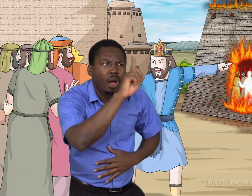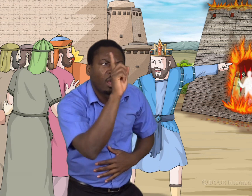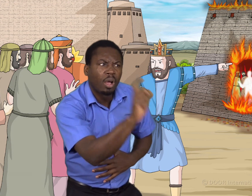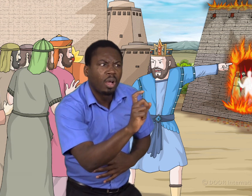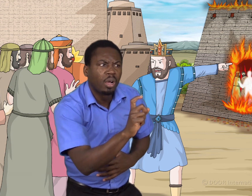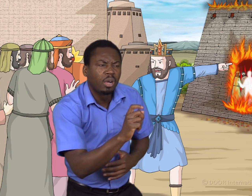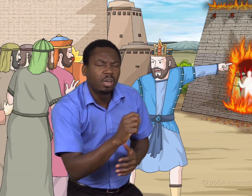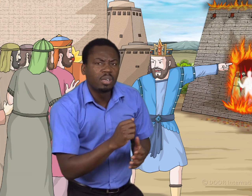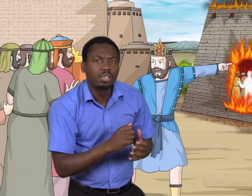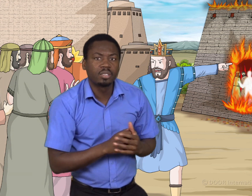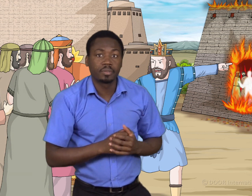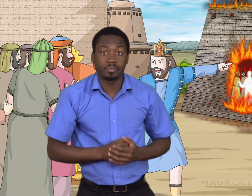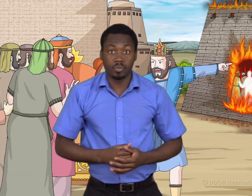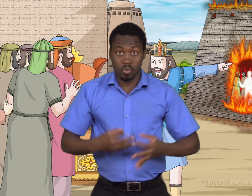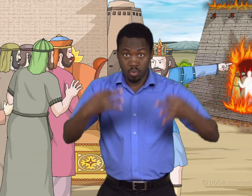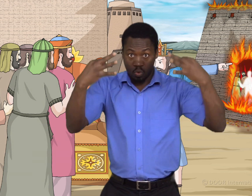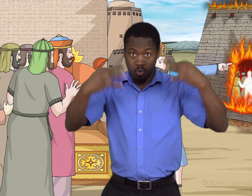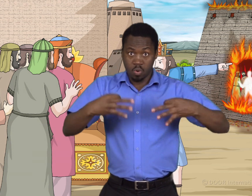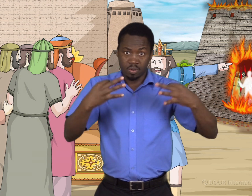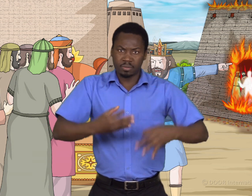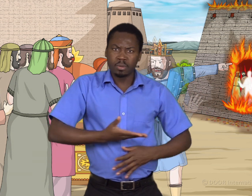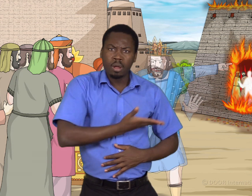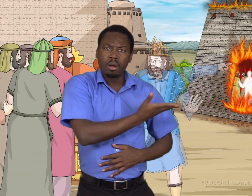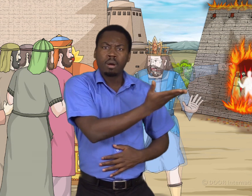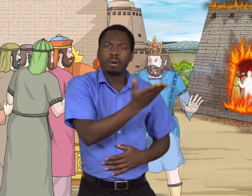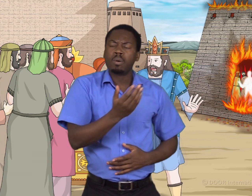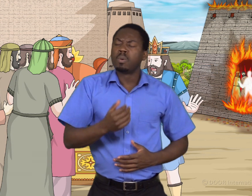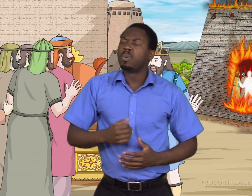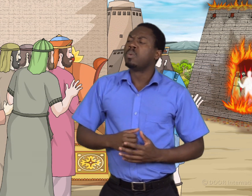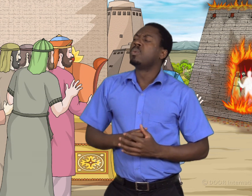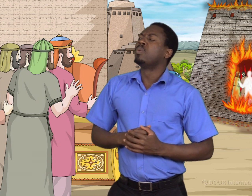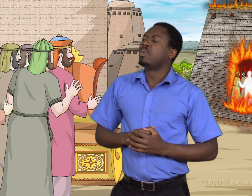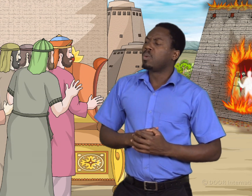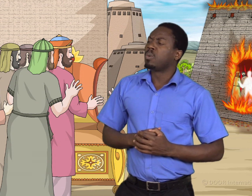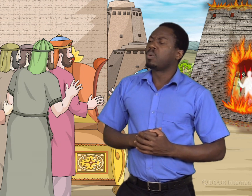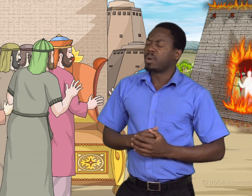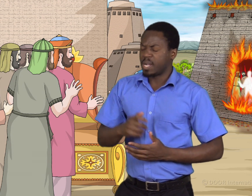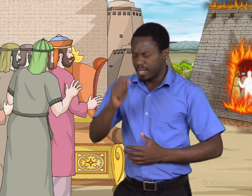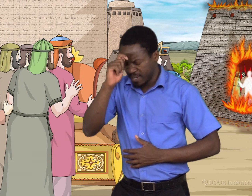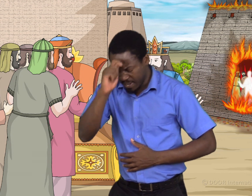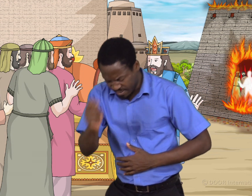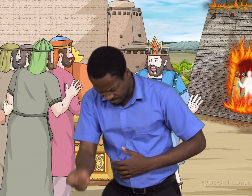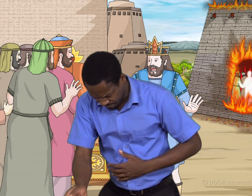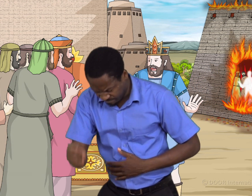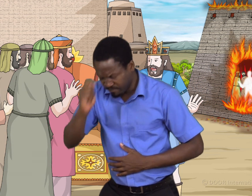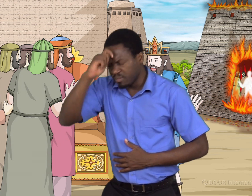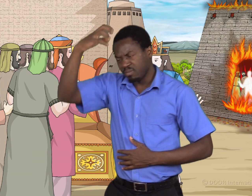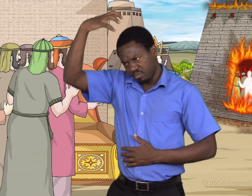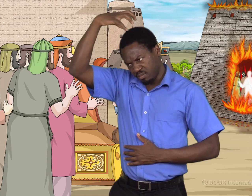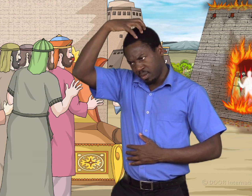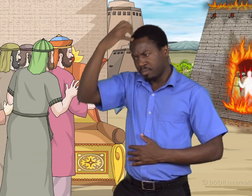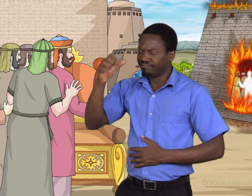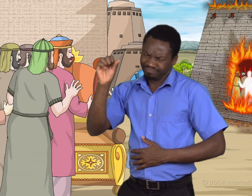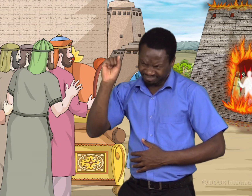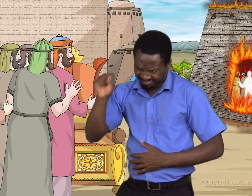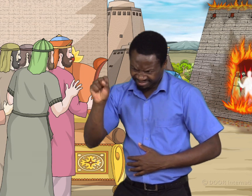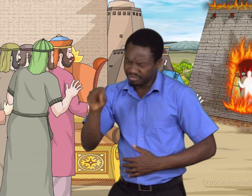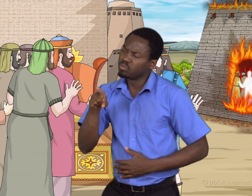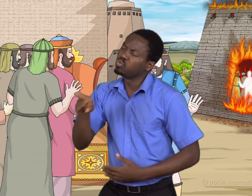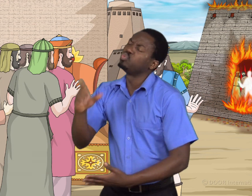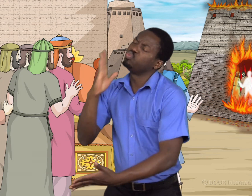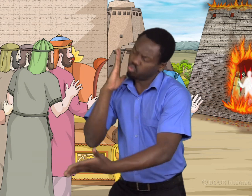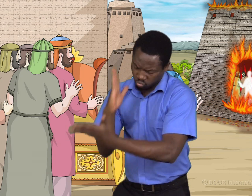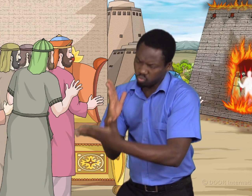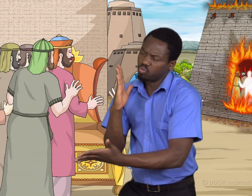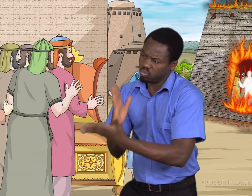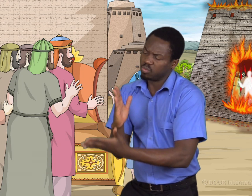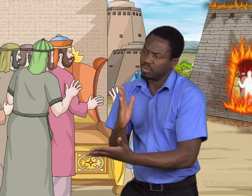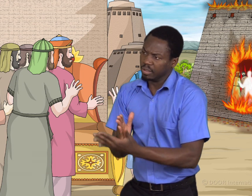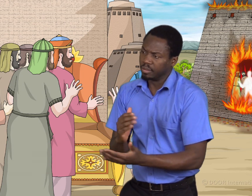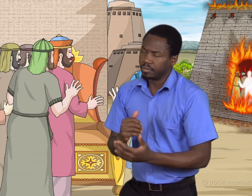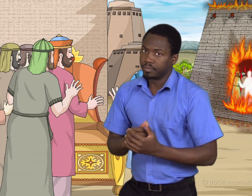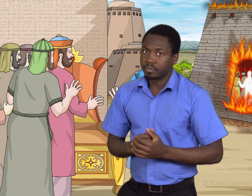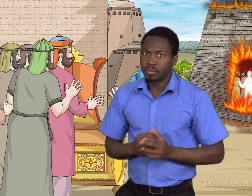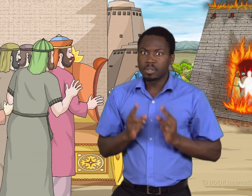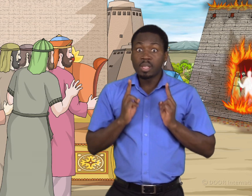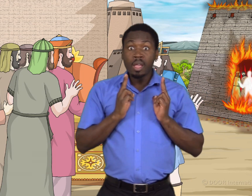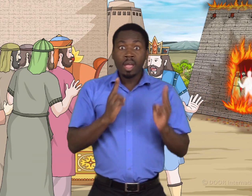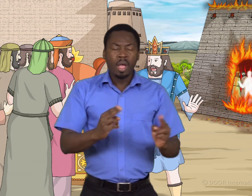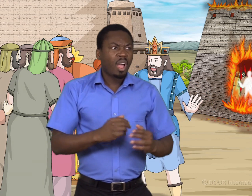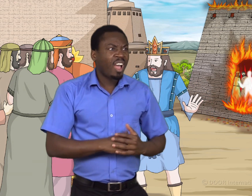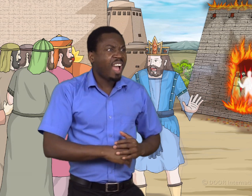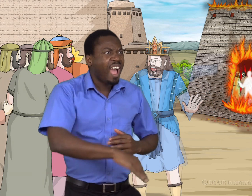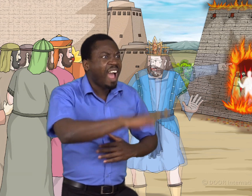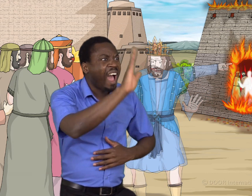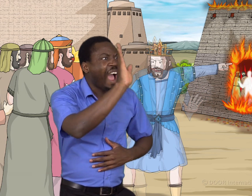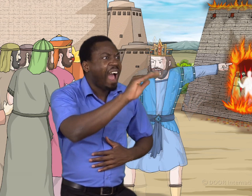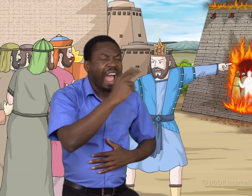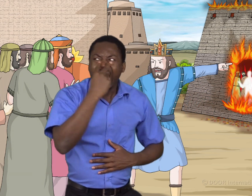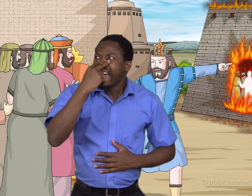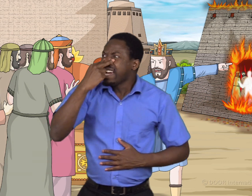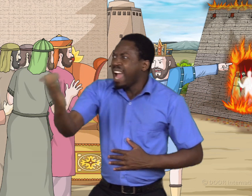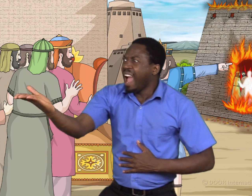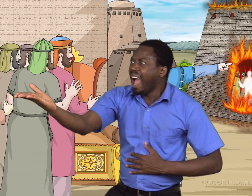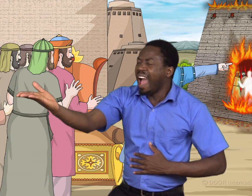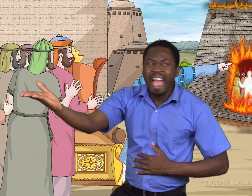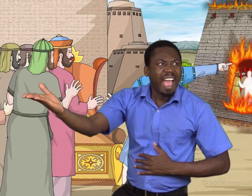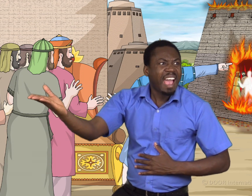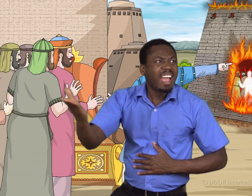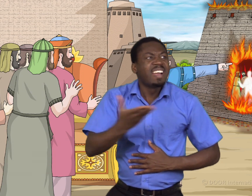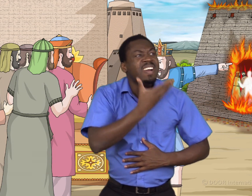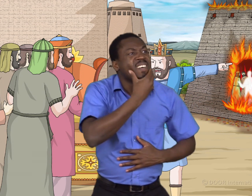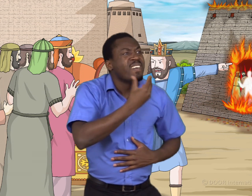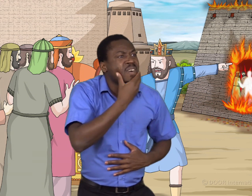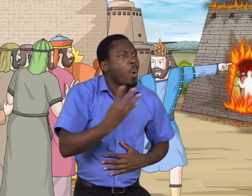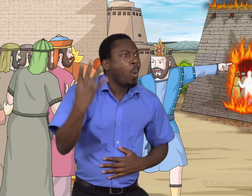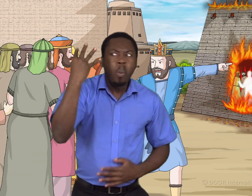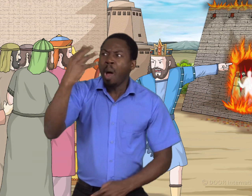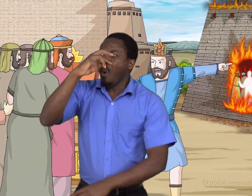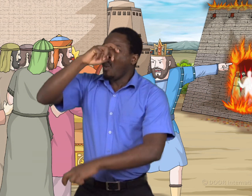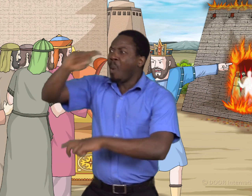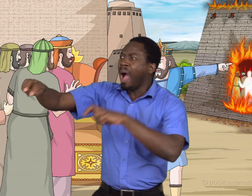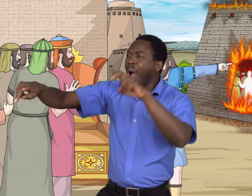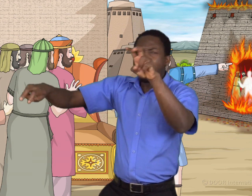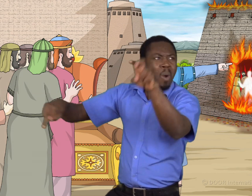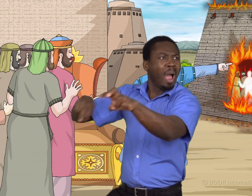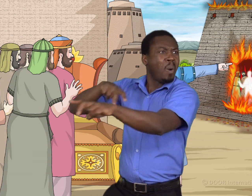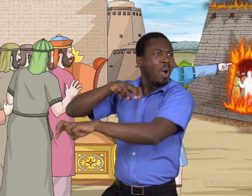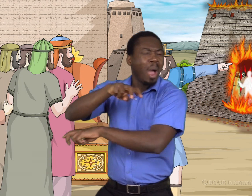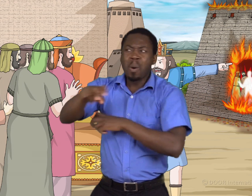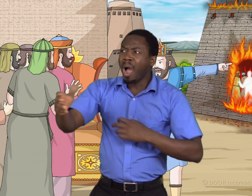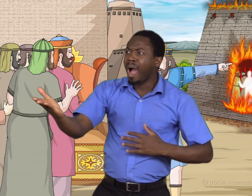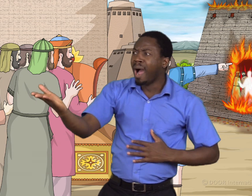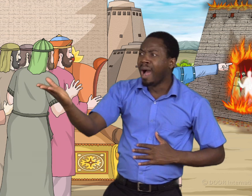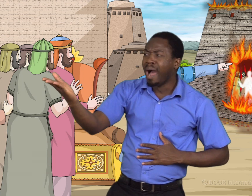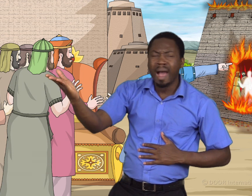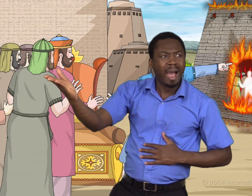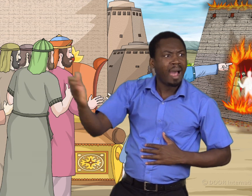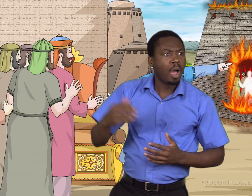“Certainly, O king,” they replied. “Look!” he exclaimed.